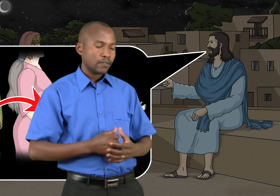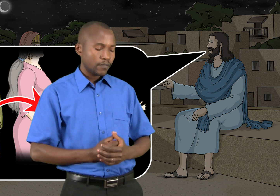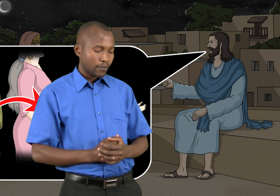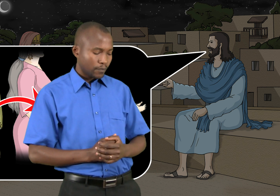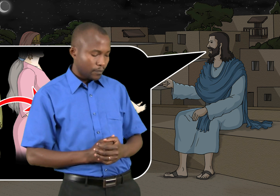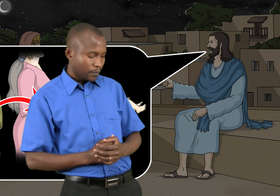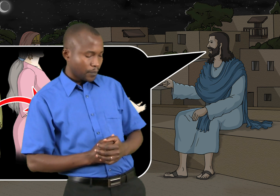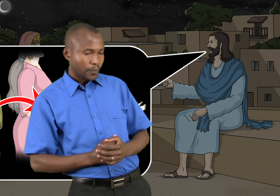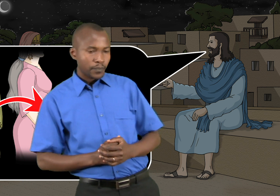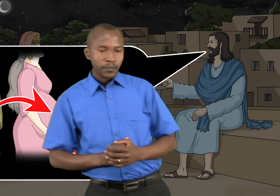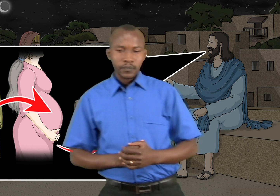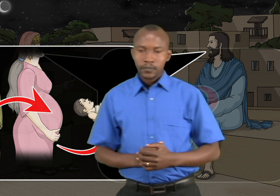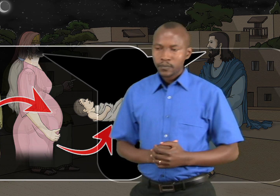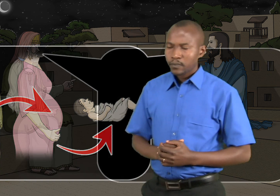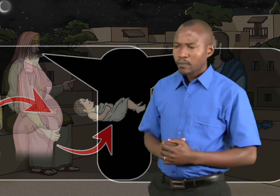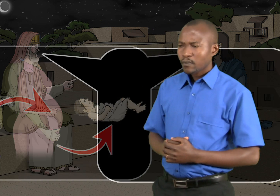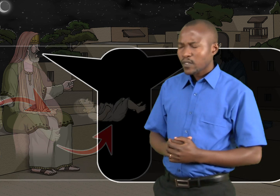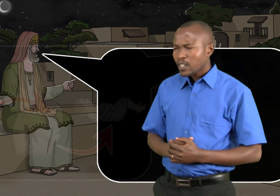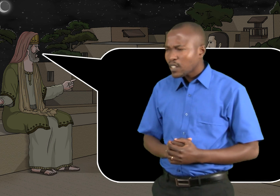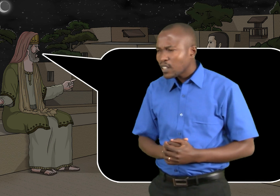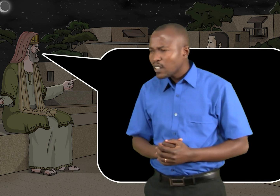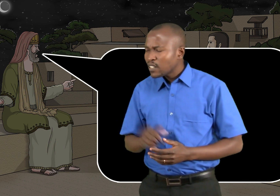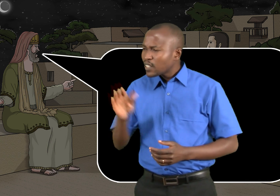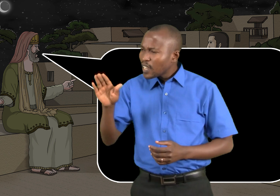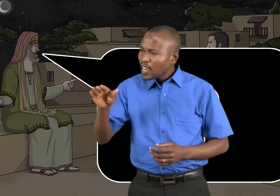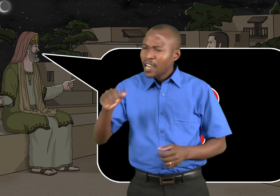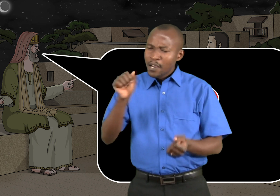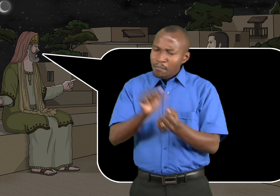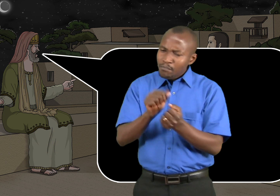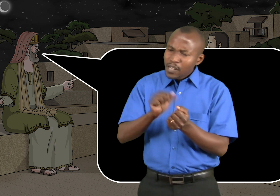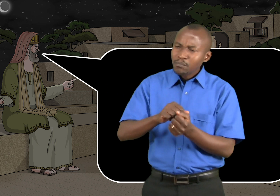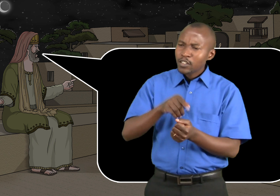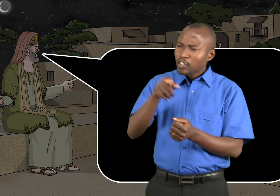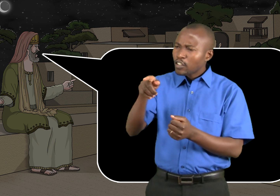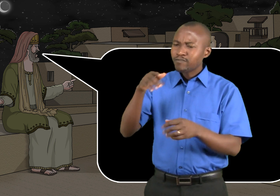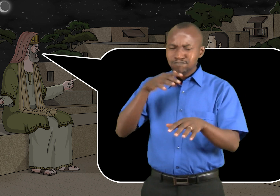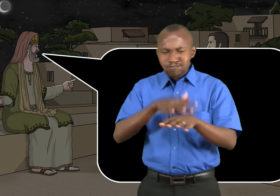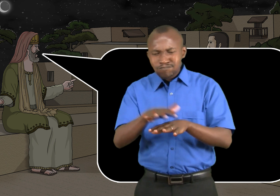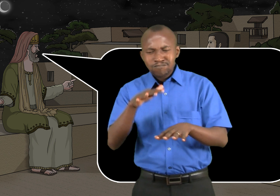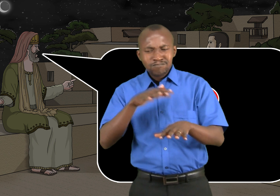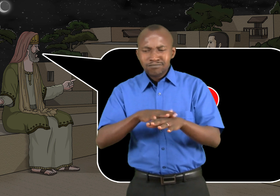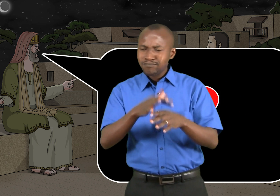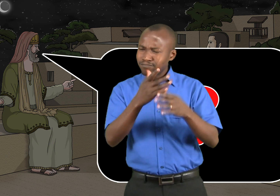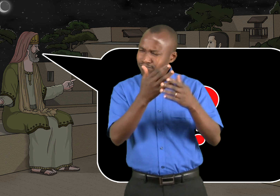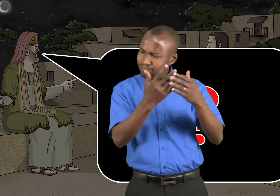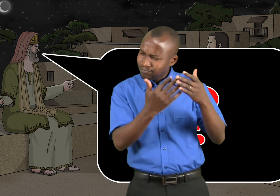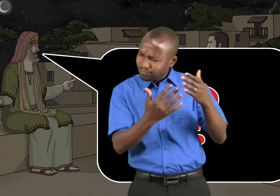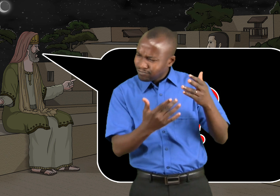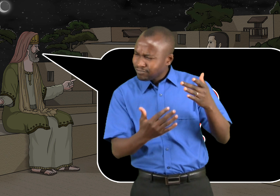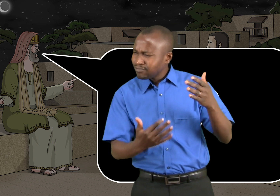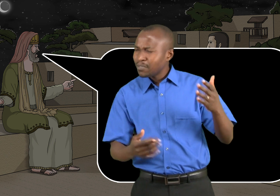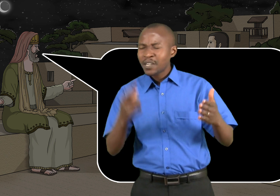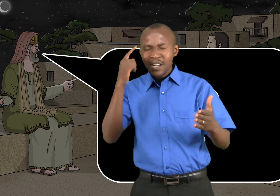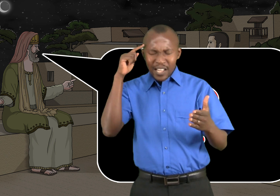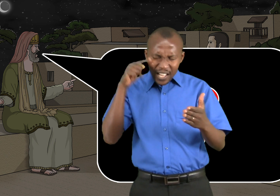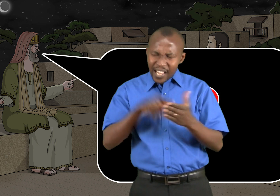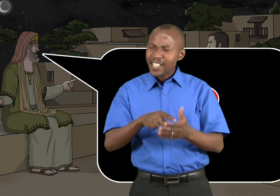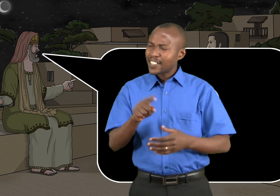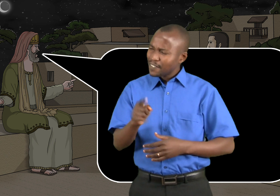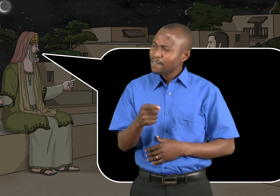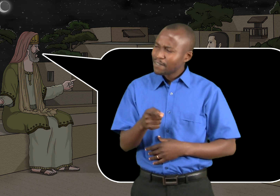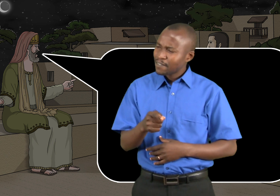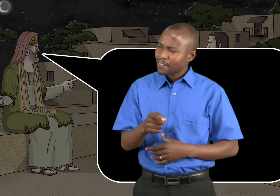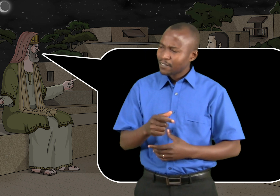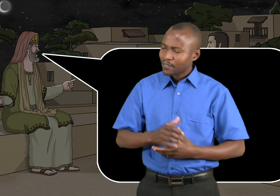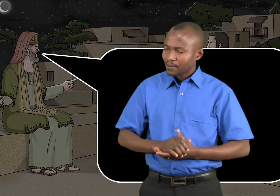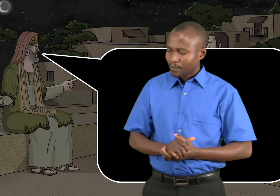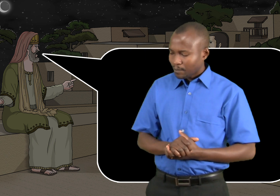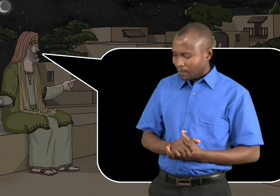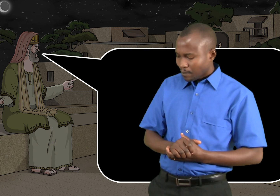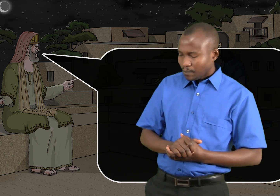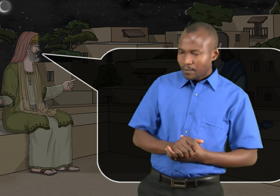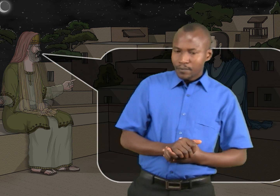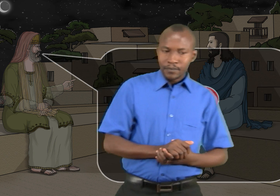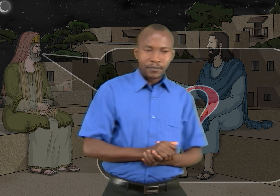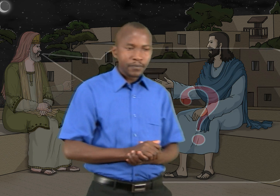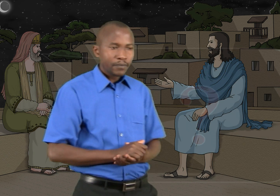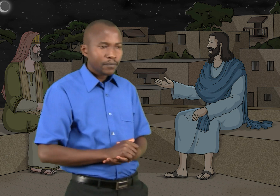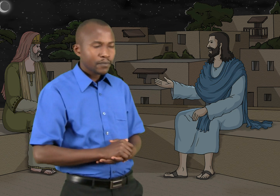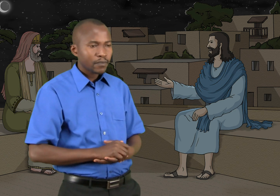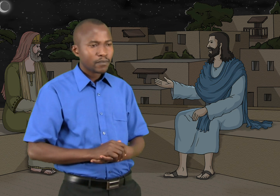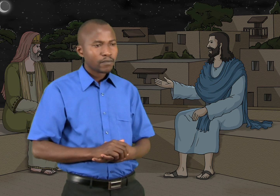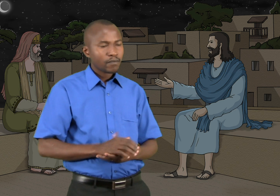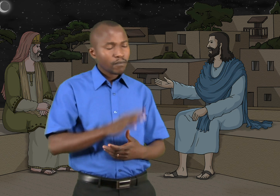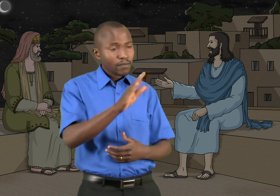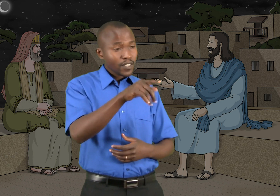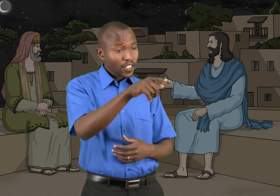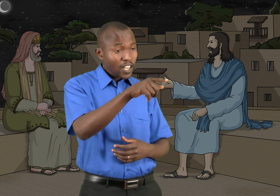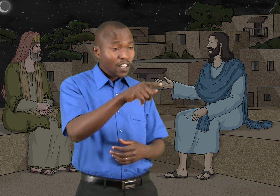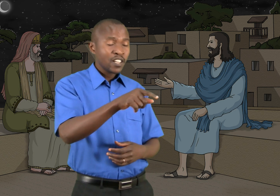“How can this be?” Nicodemus asked.